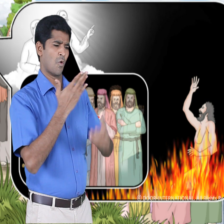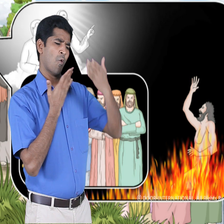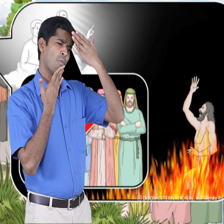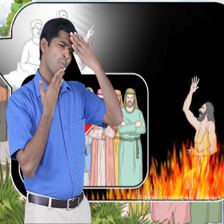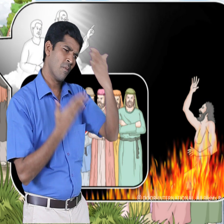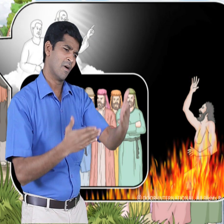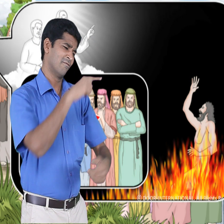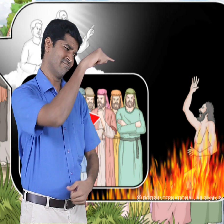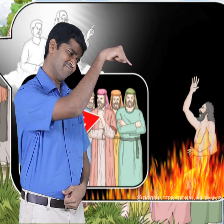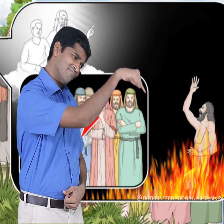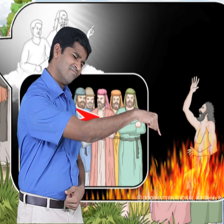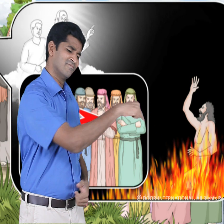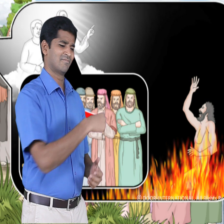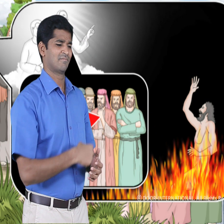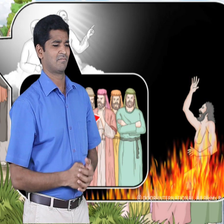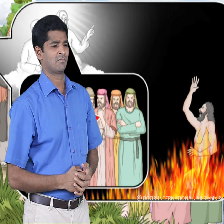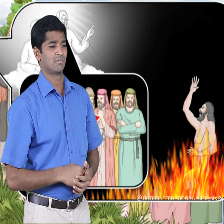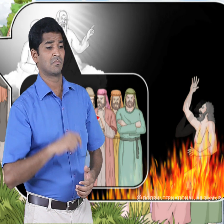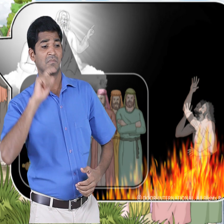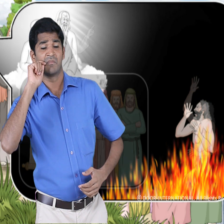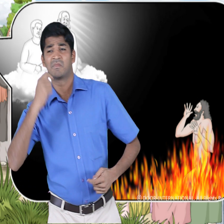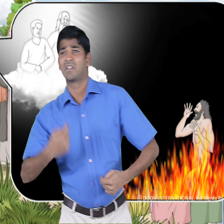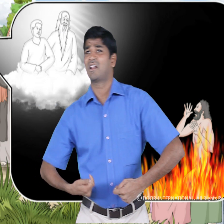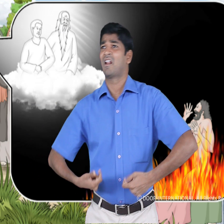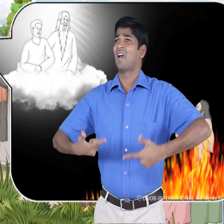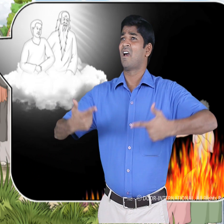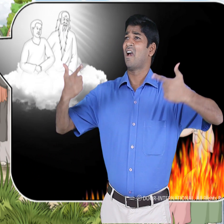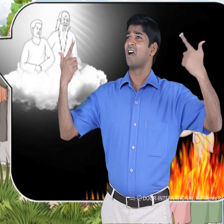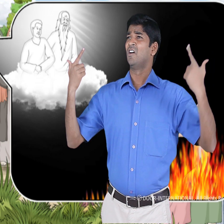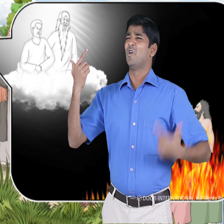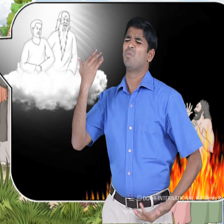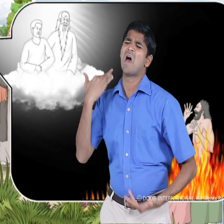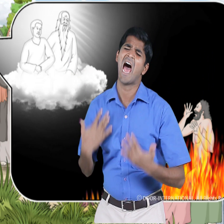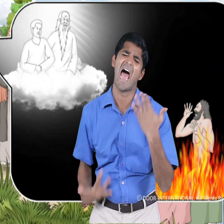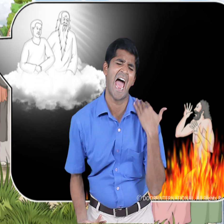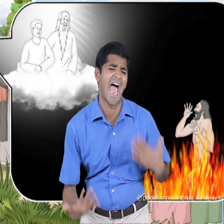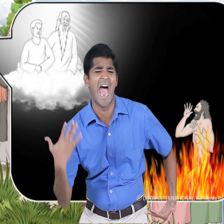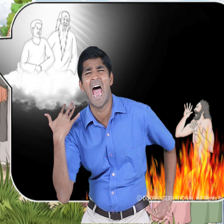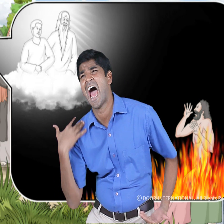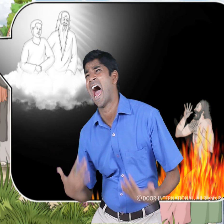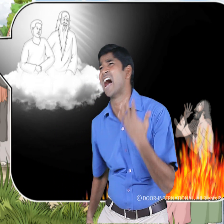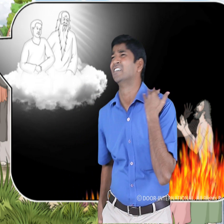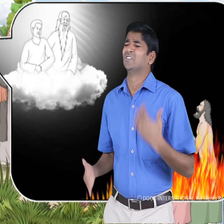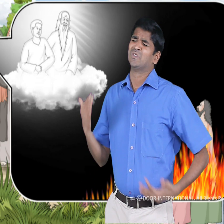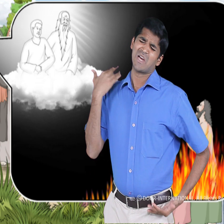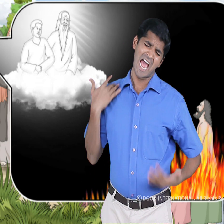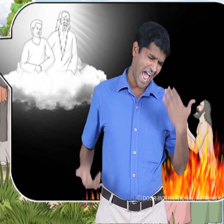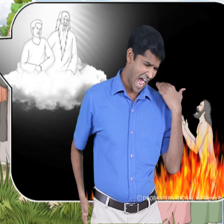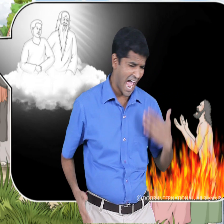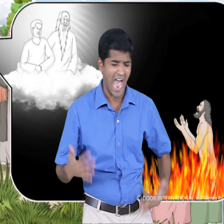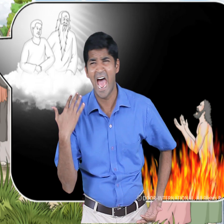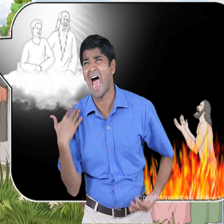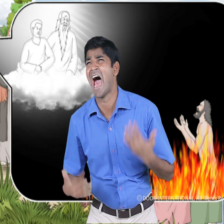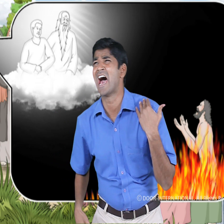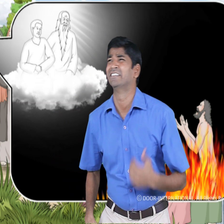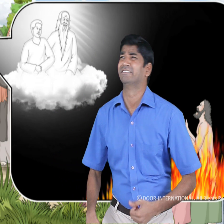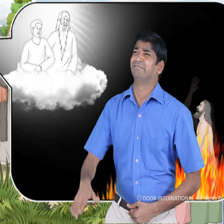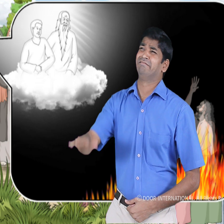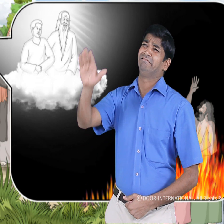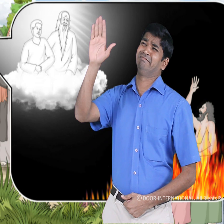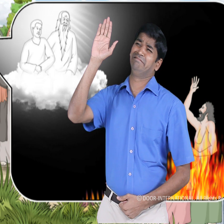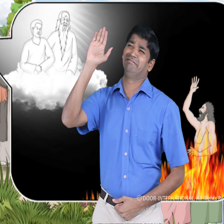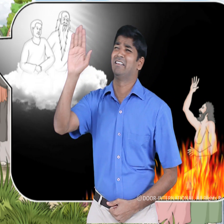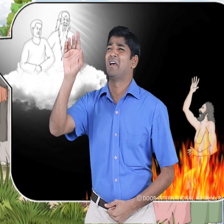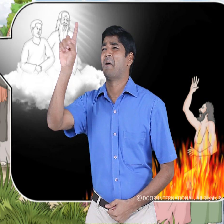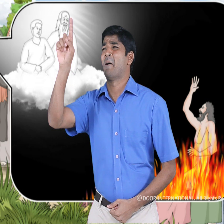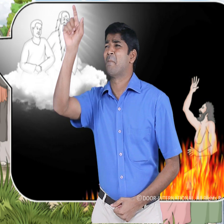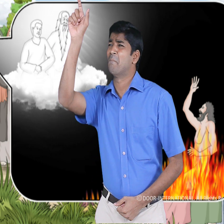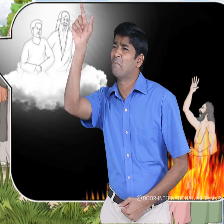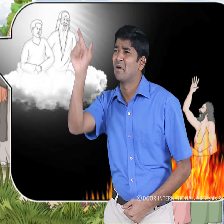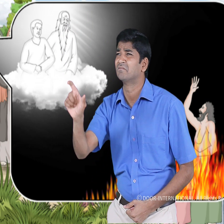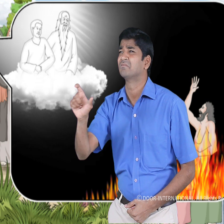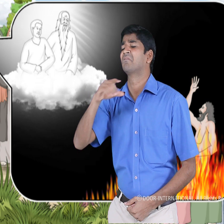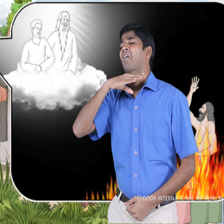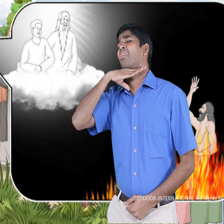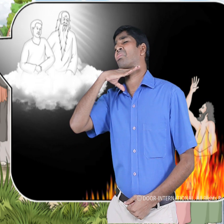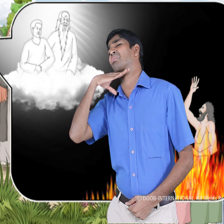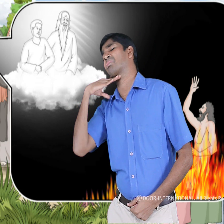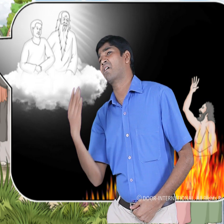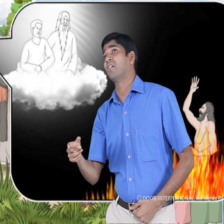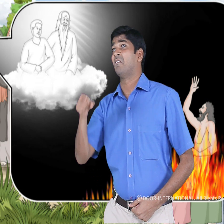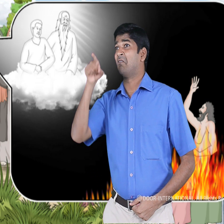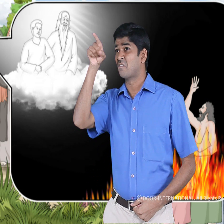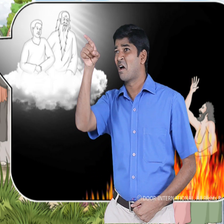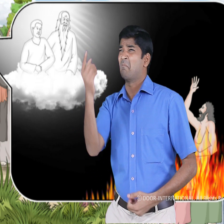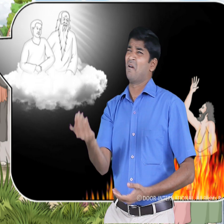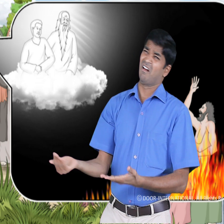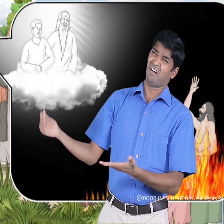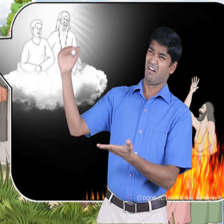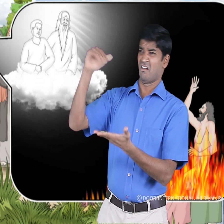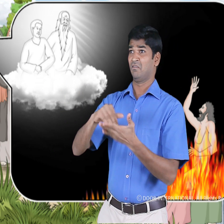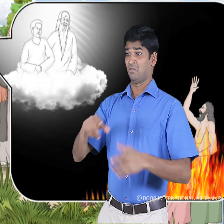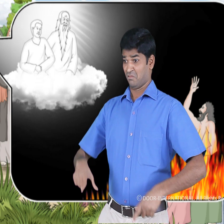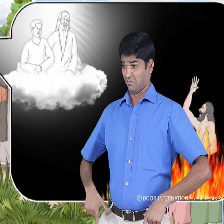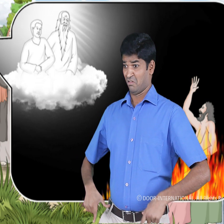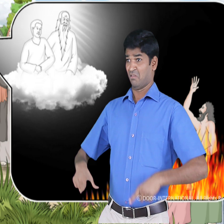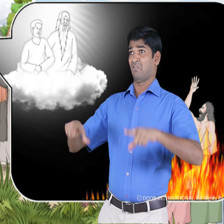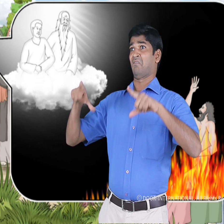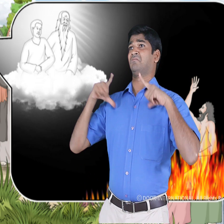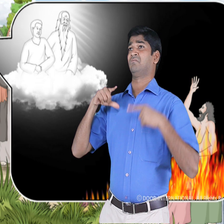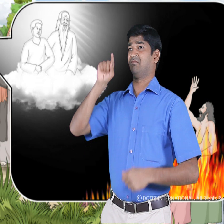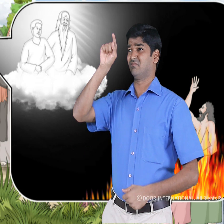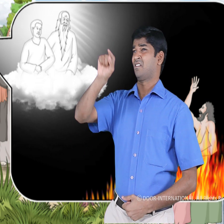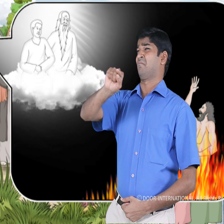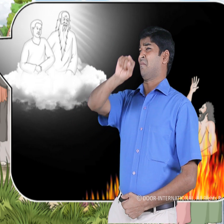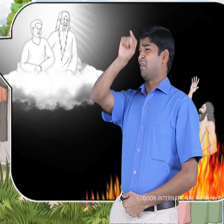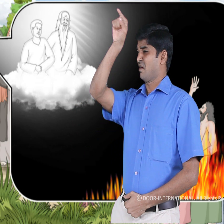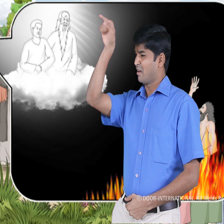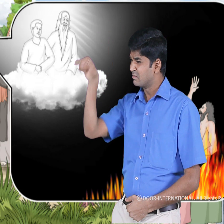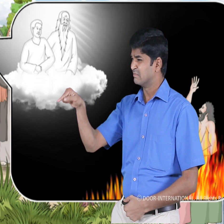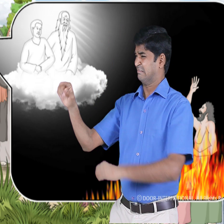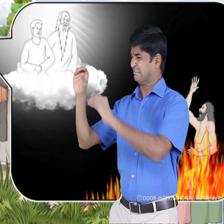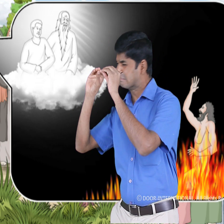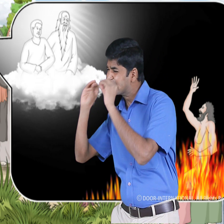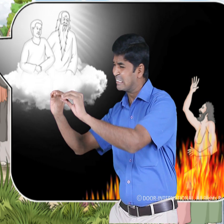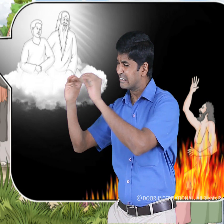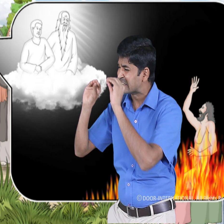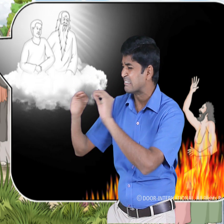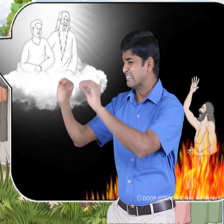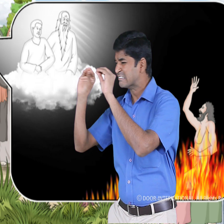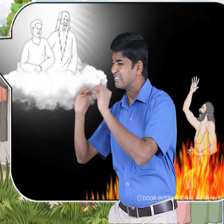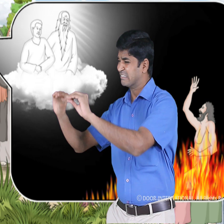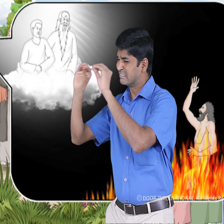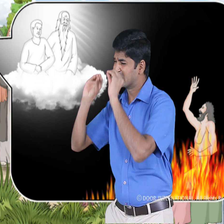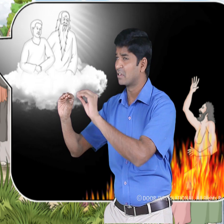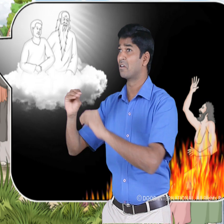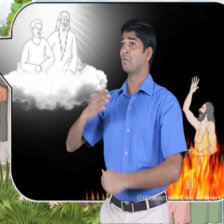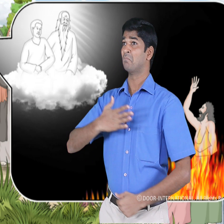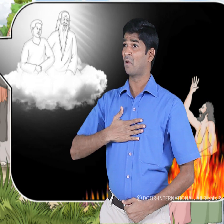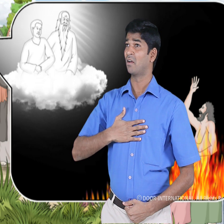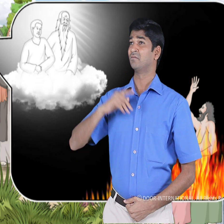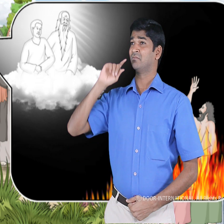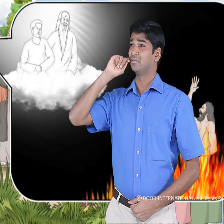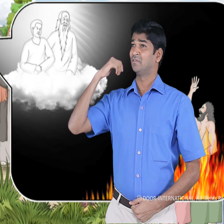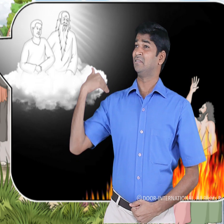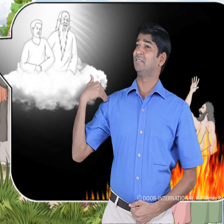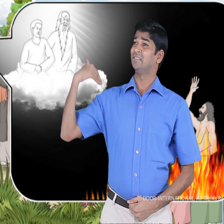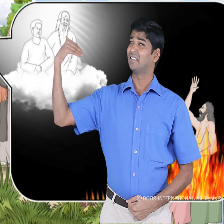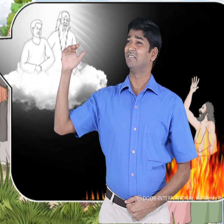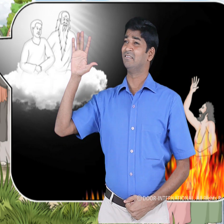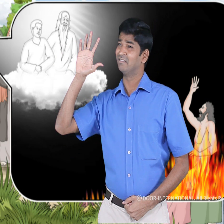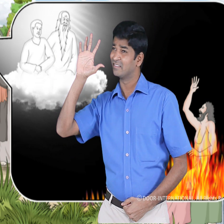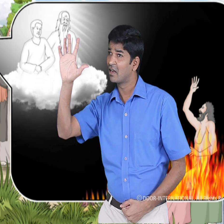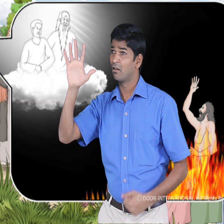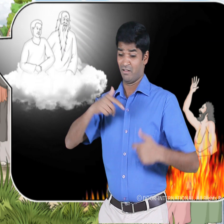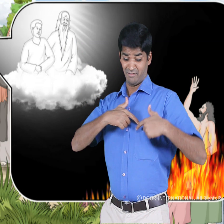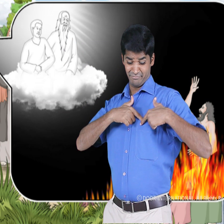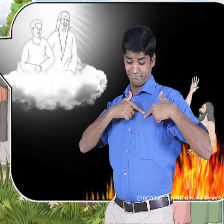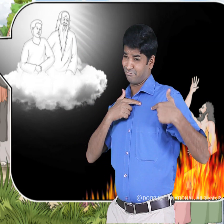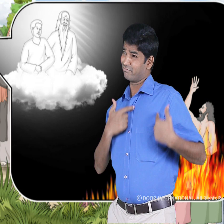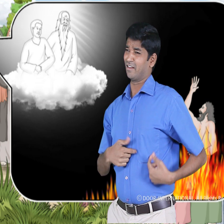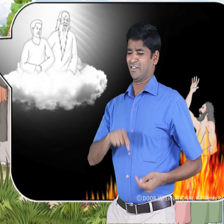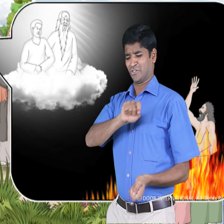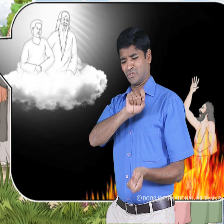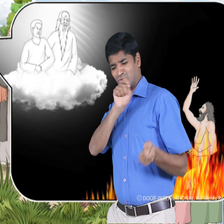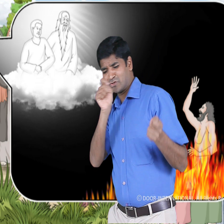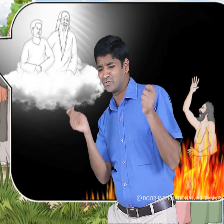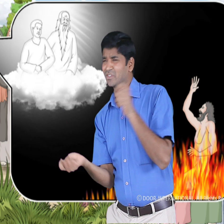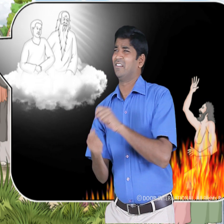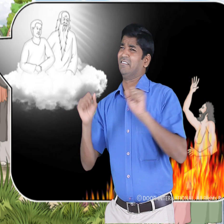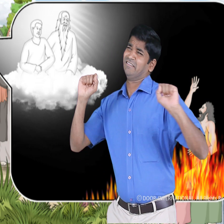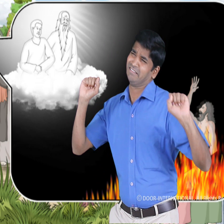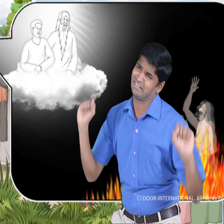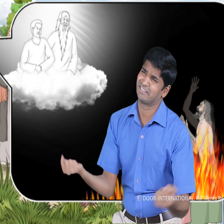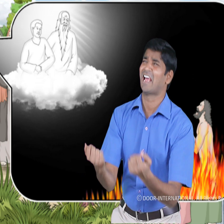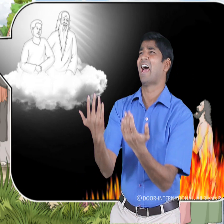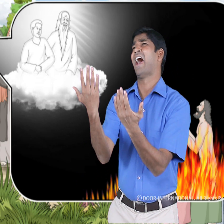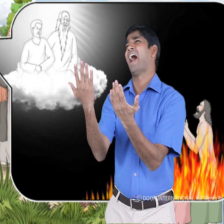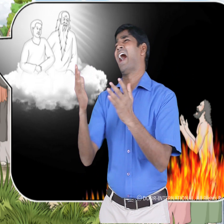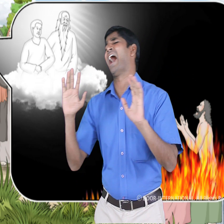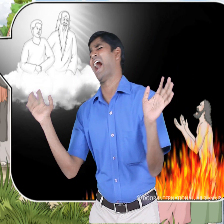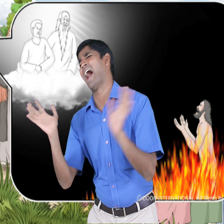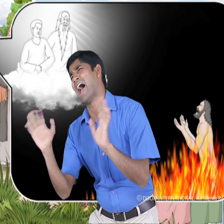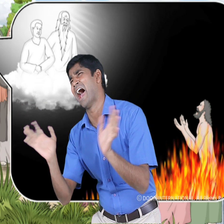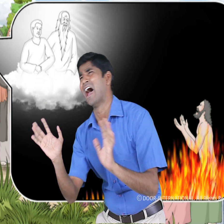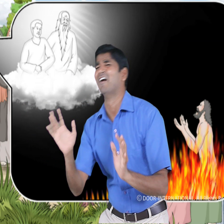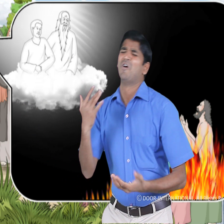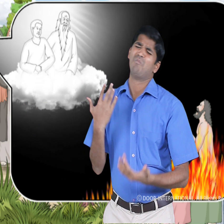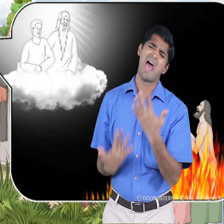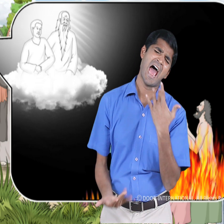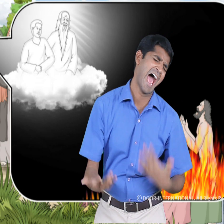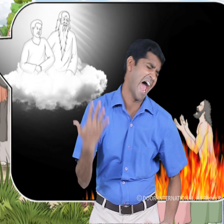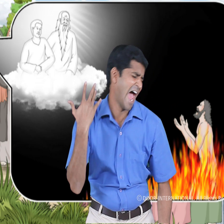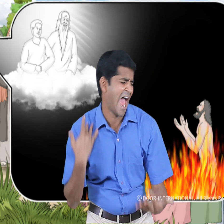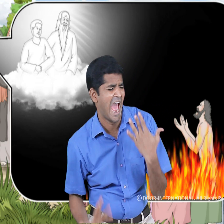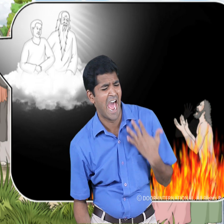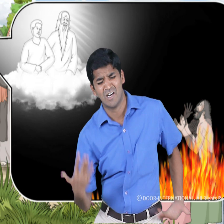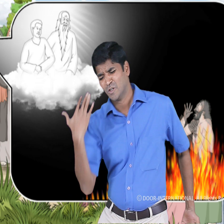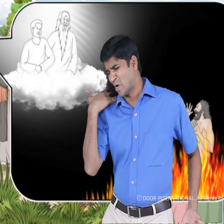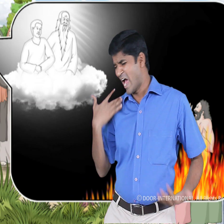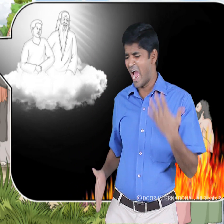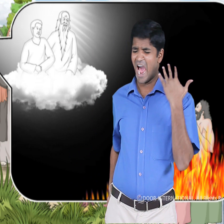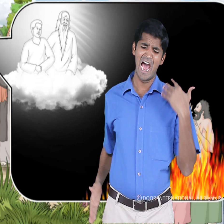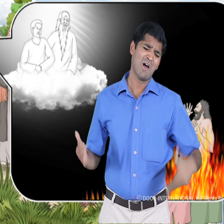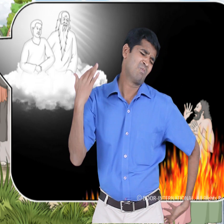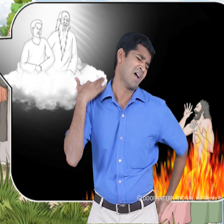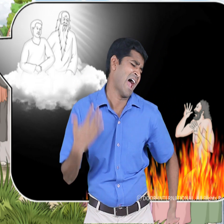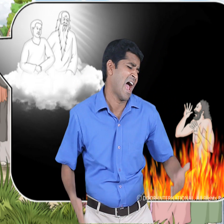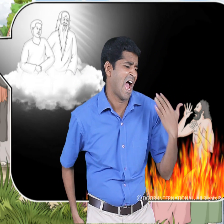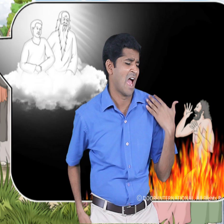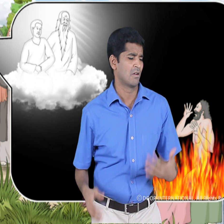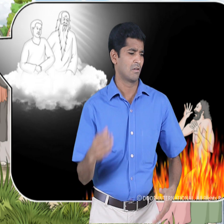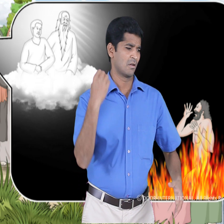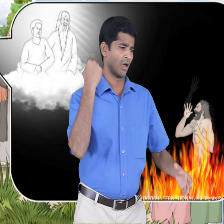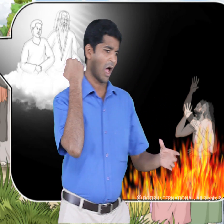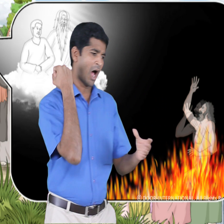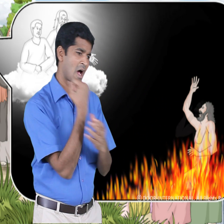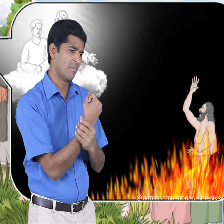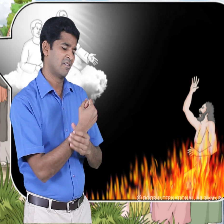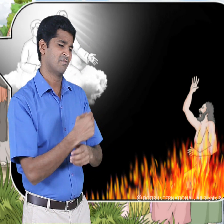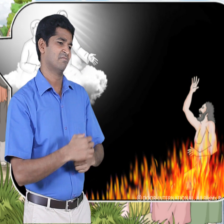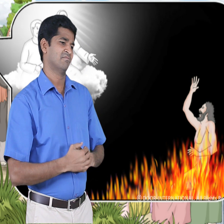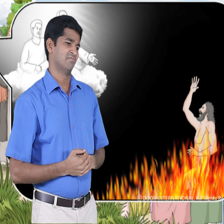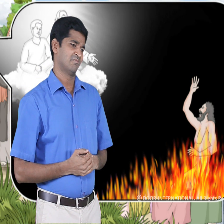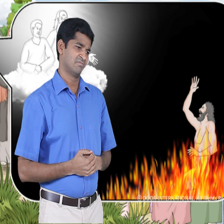‘No, father Abraham,’ he said, ‘but if someone is sent to them from the dead, they will repent.’